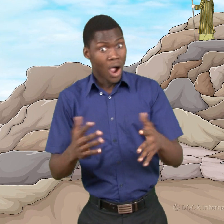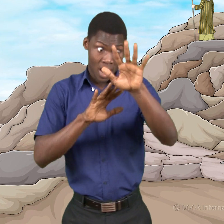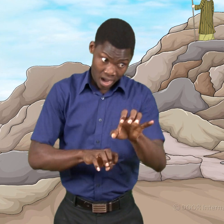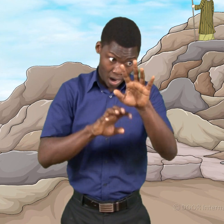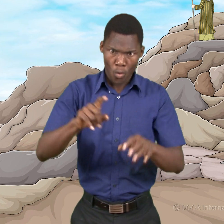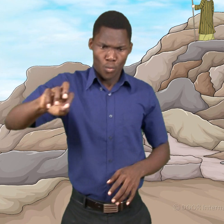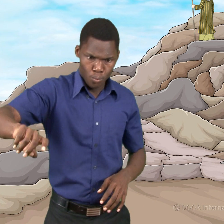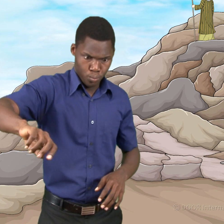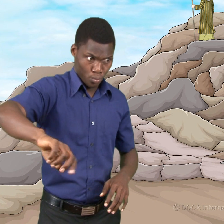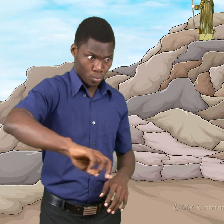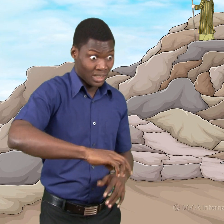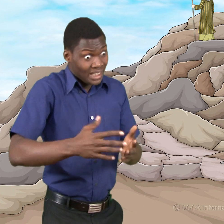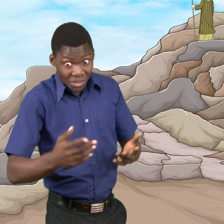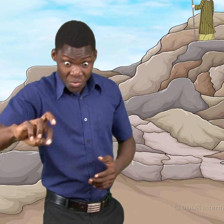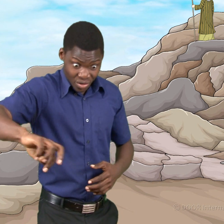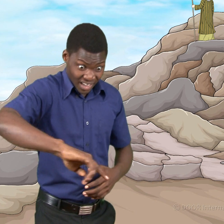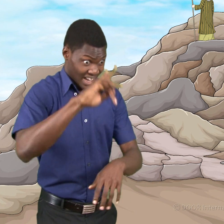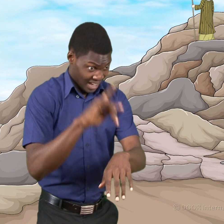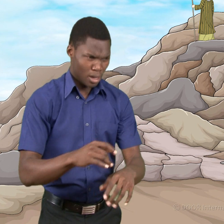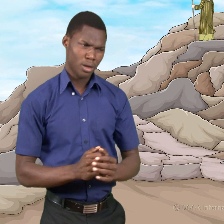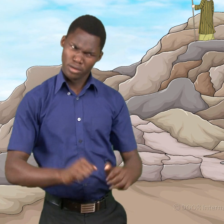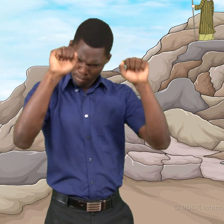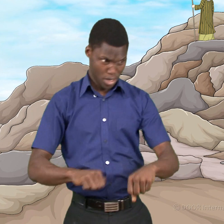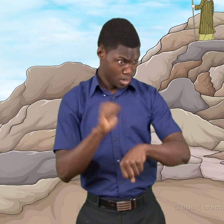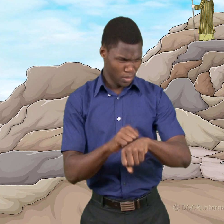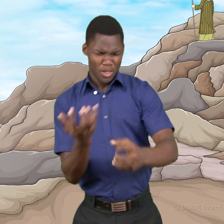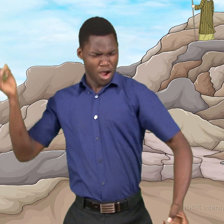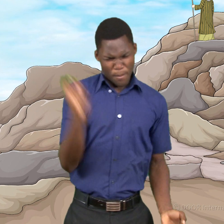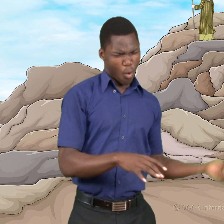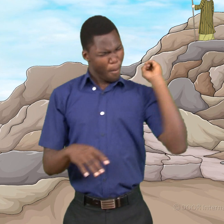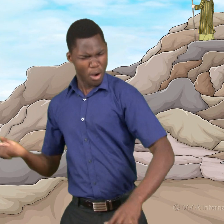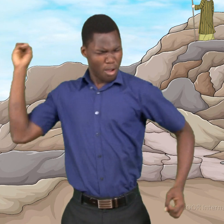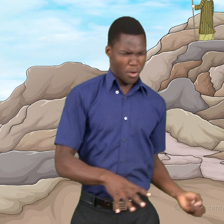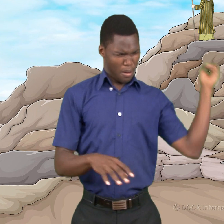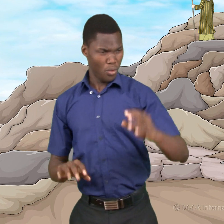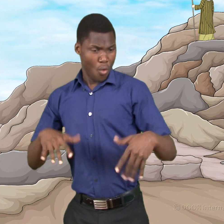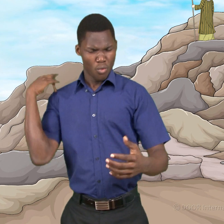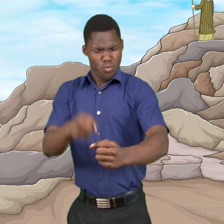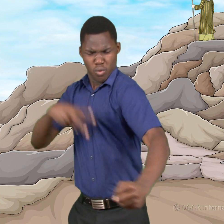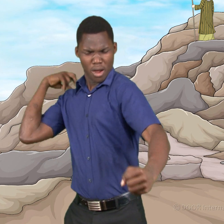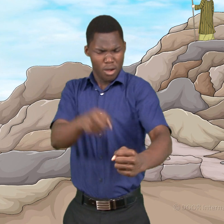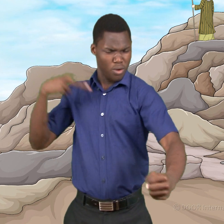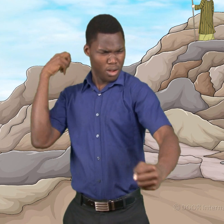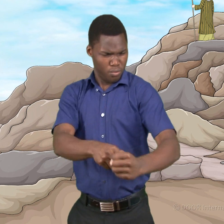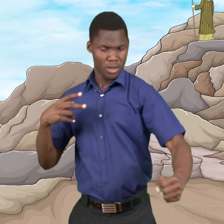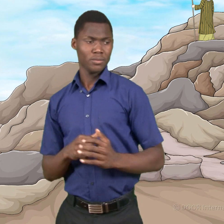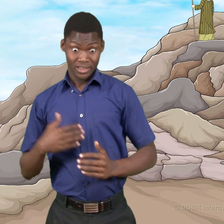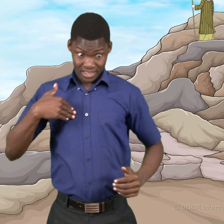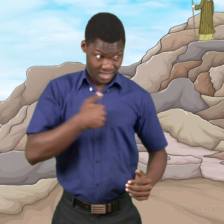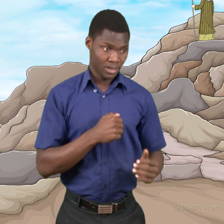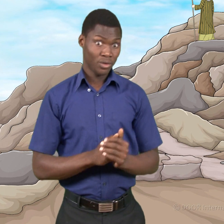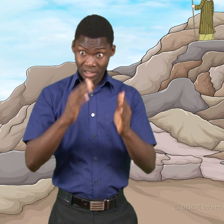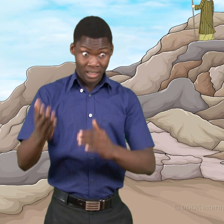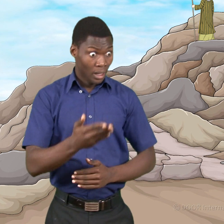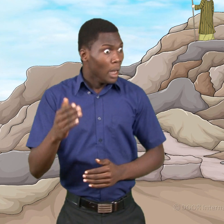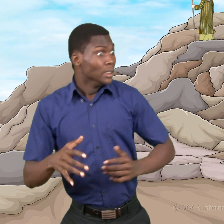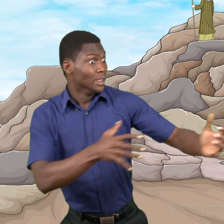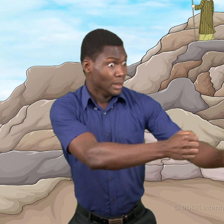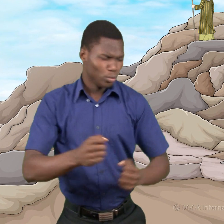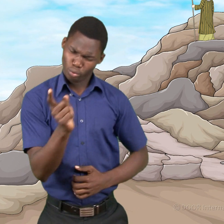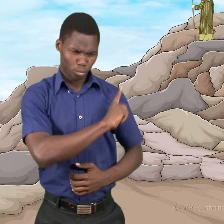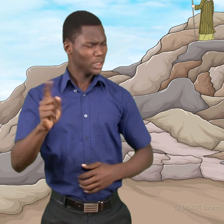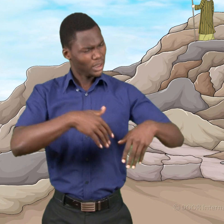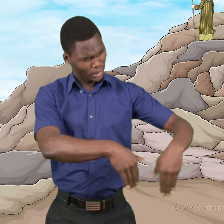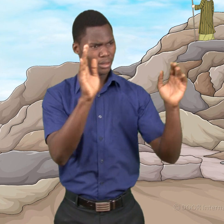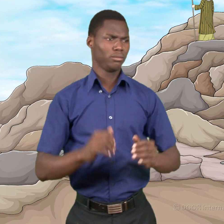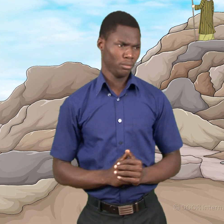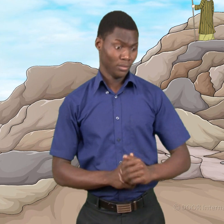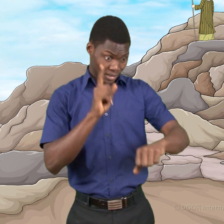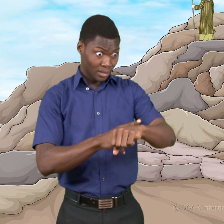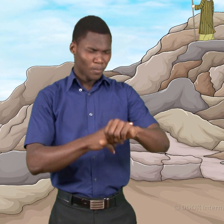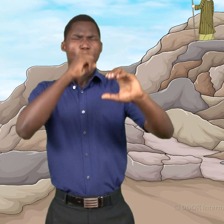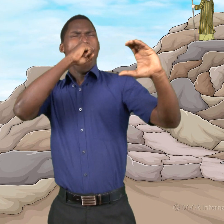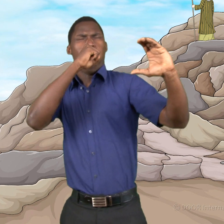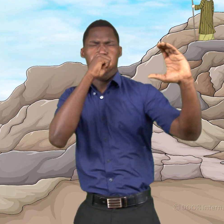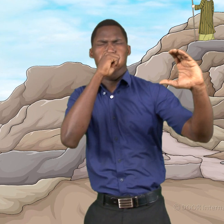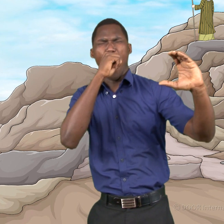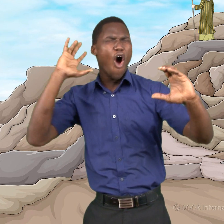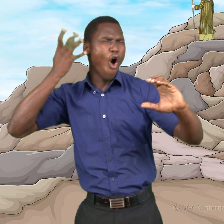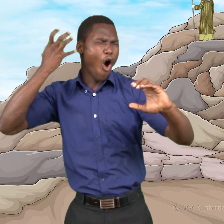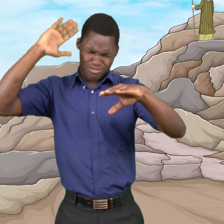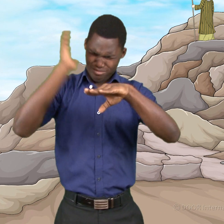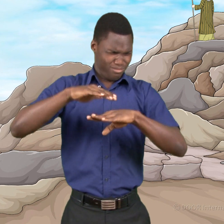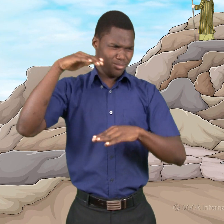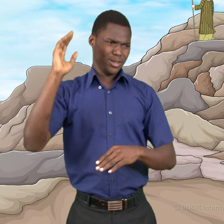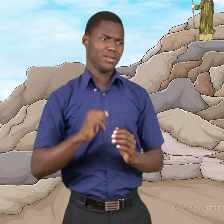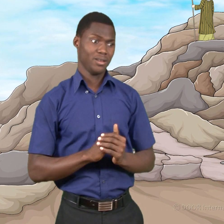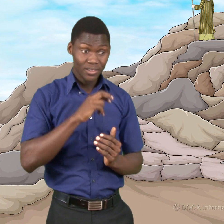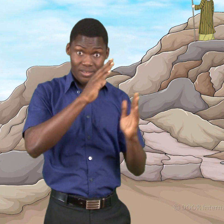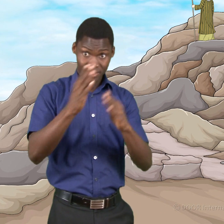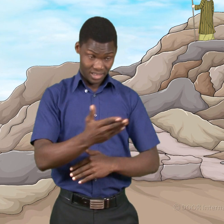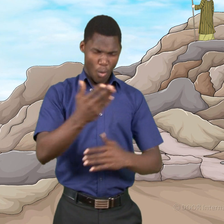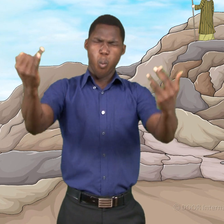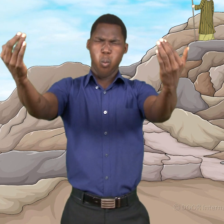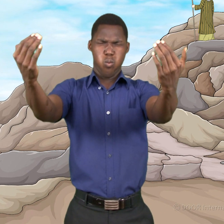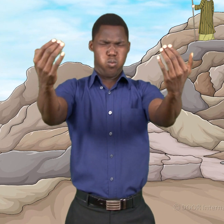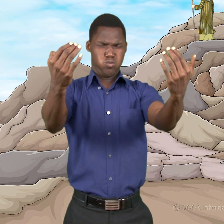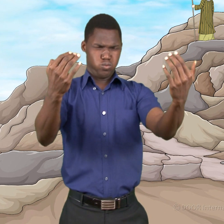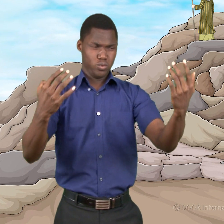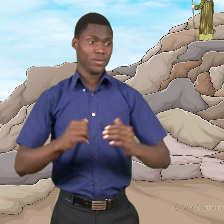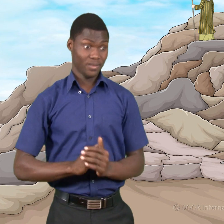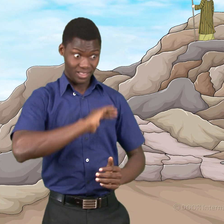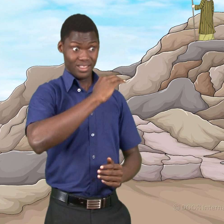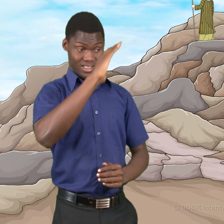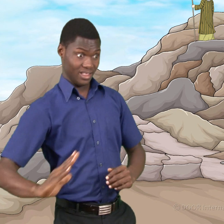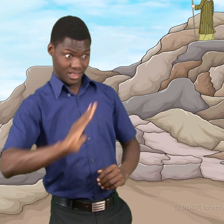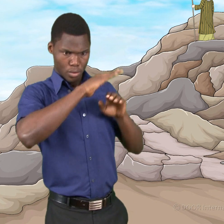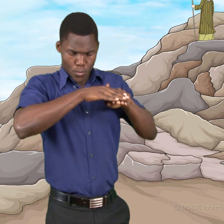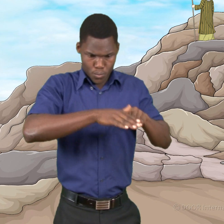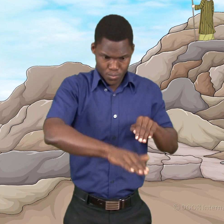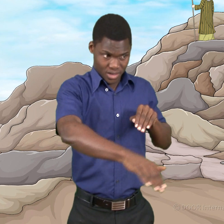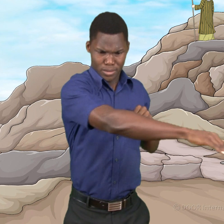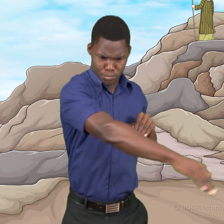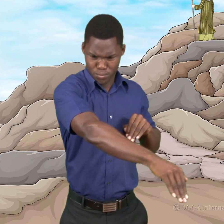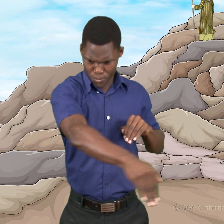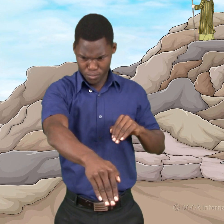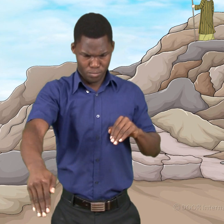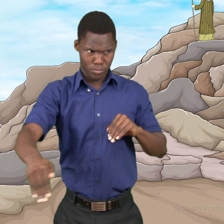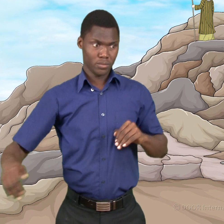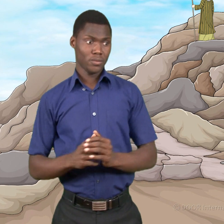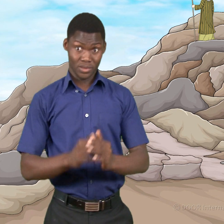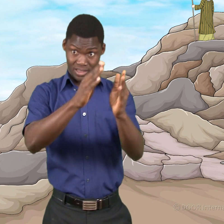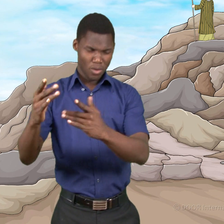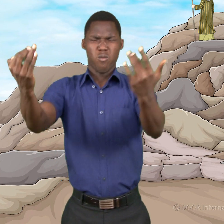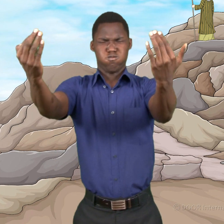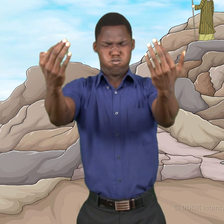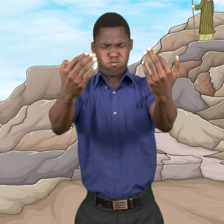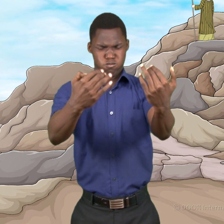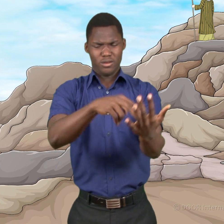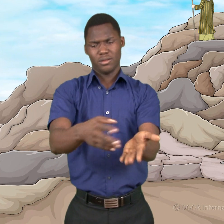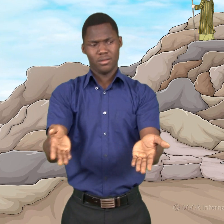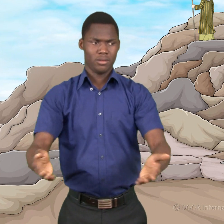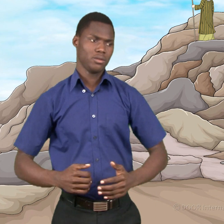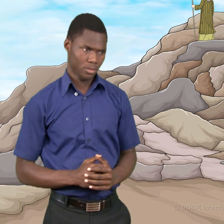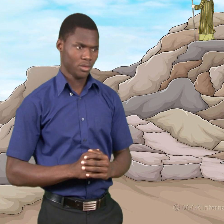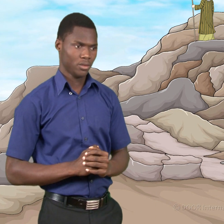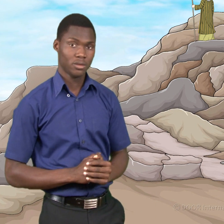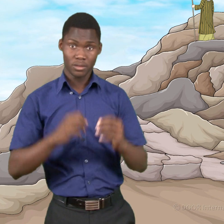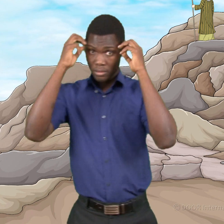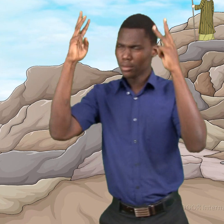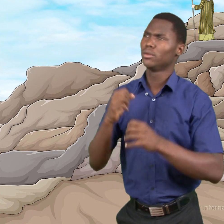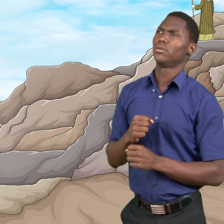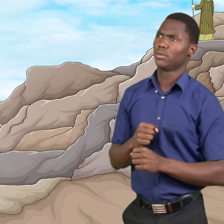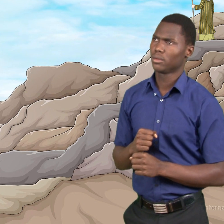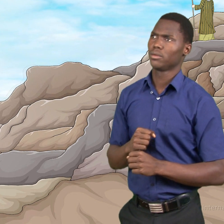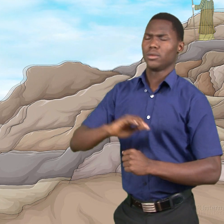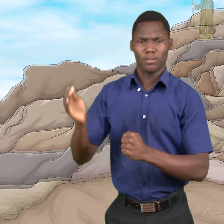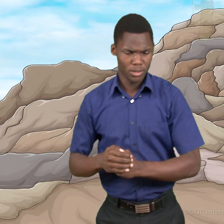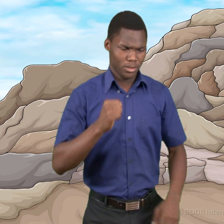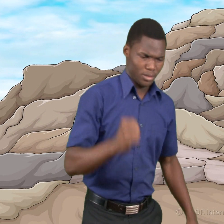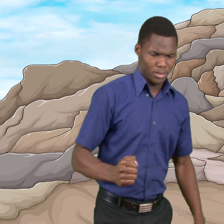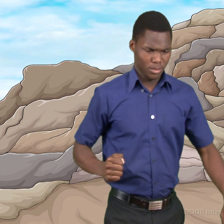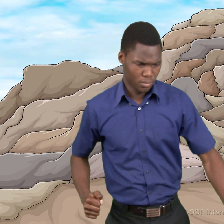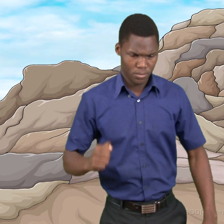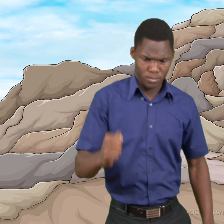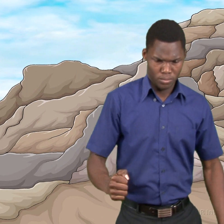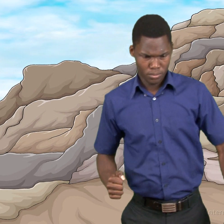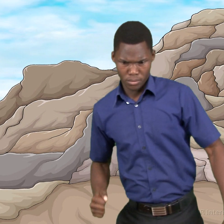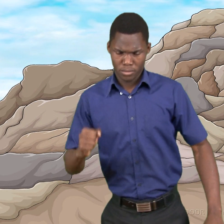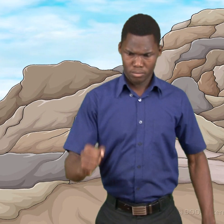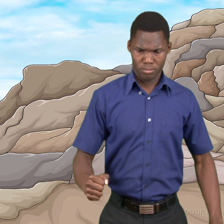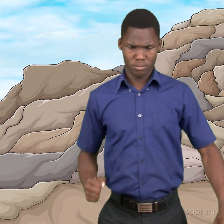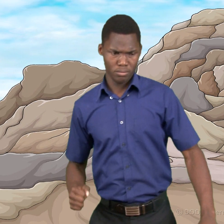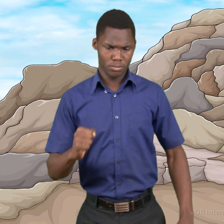And you are to set up a boundary for the people around the mountain and tell them, ‘Be careful not to go up on the mountain or touch its base. Whoever touches the mountain shall surely be put to death.